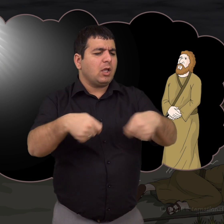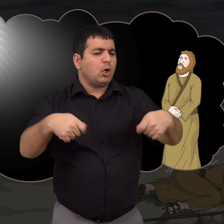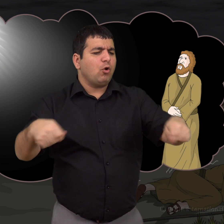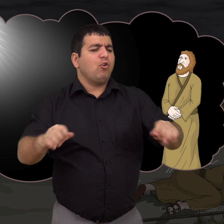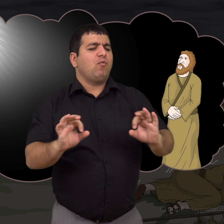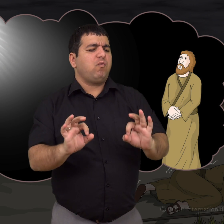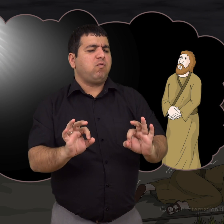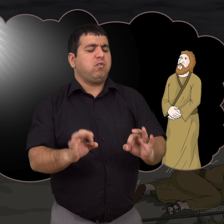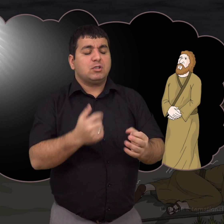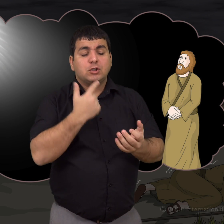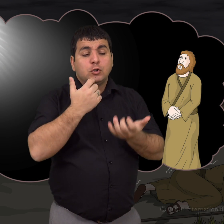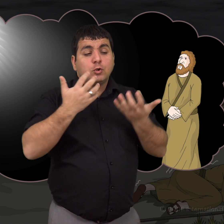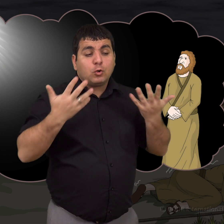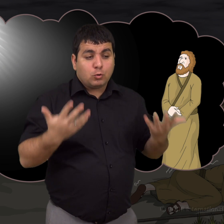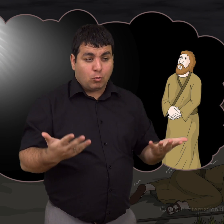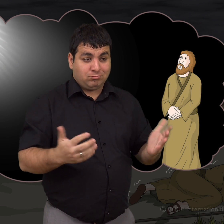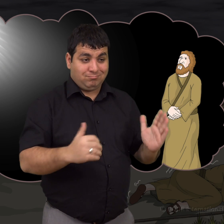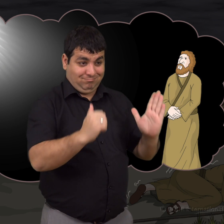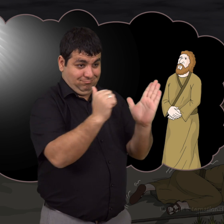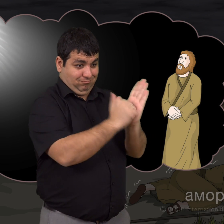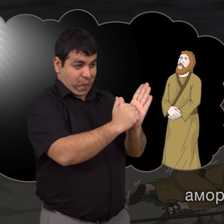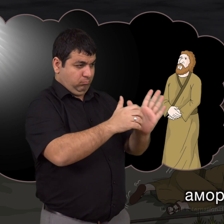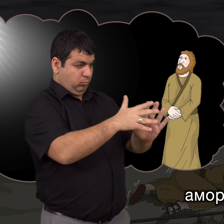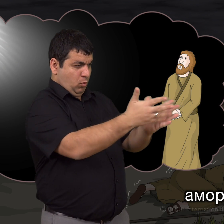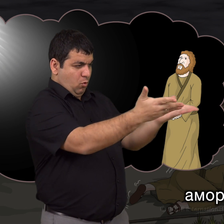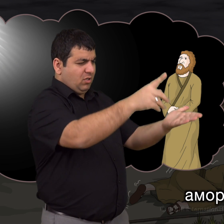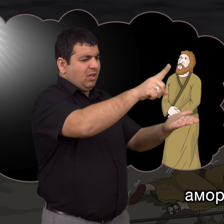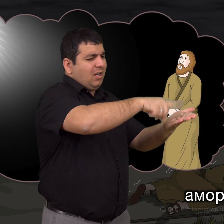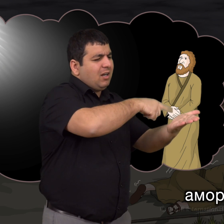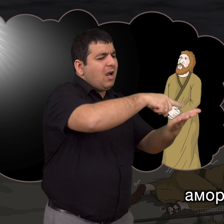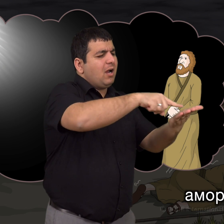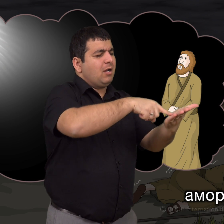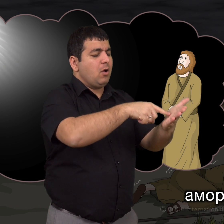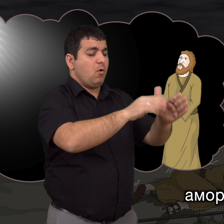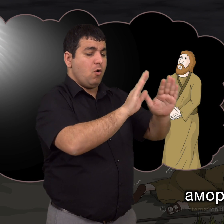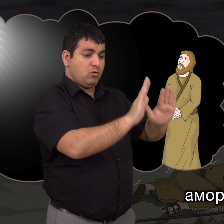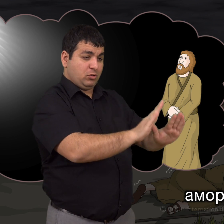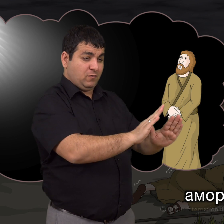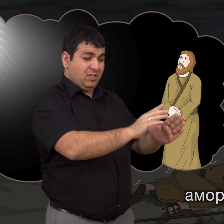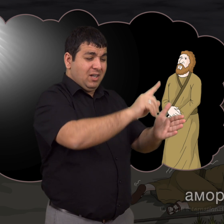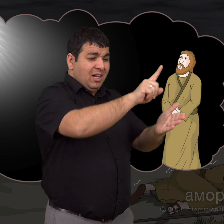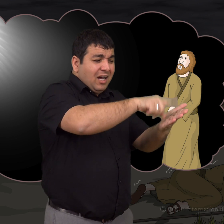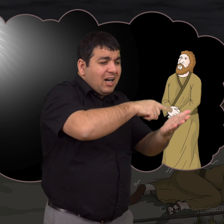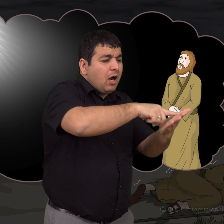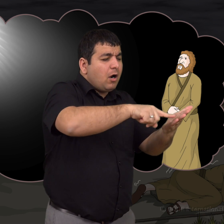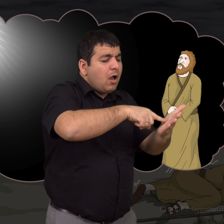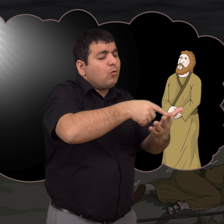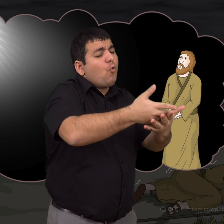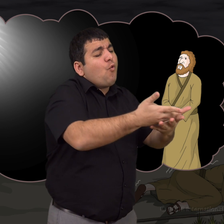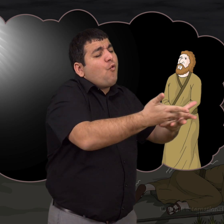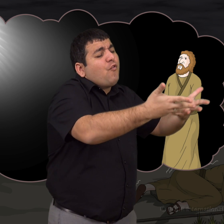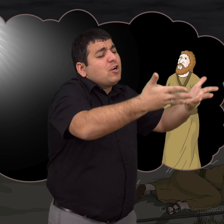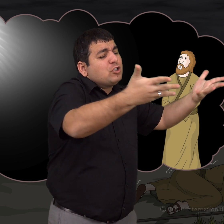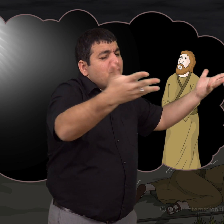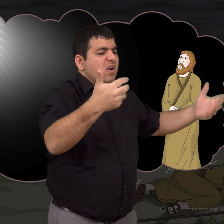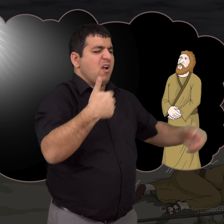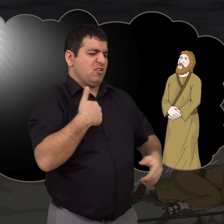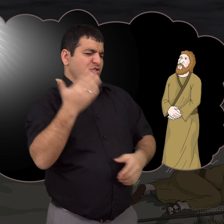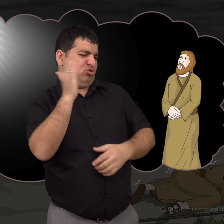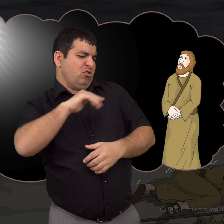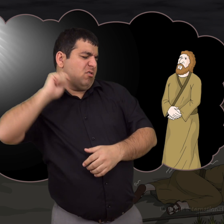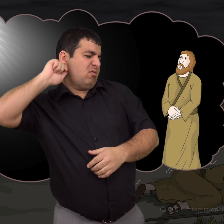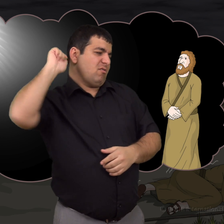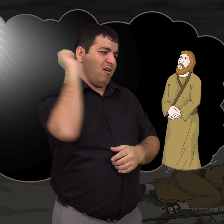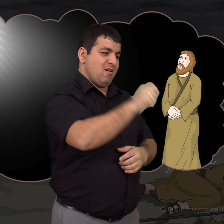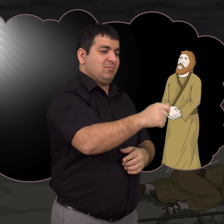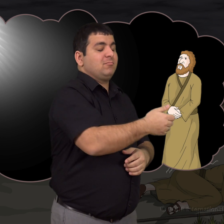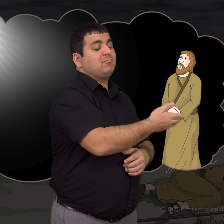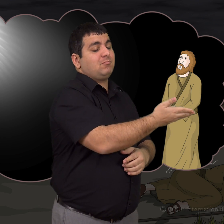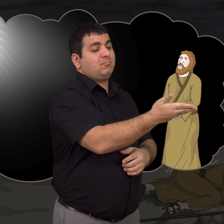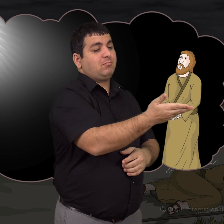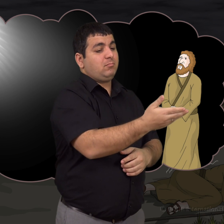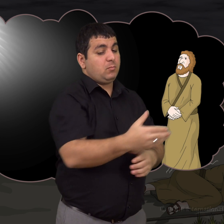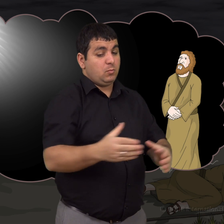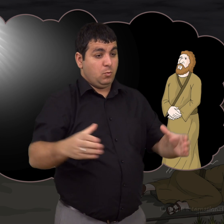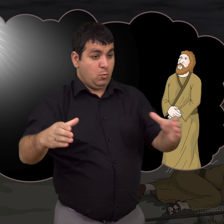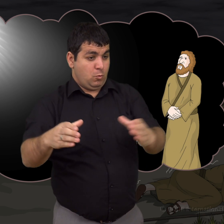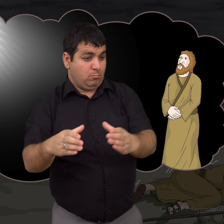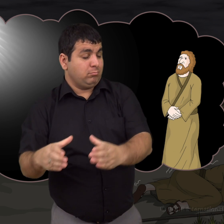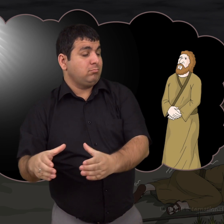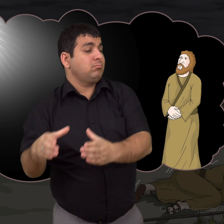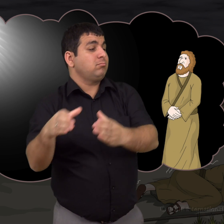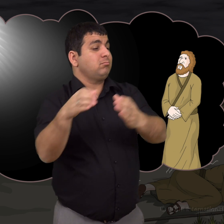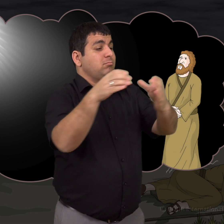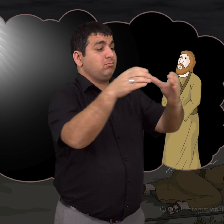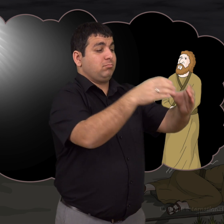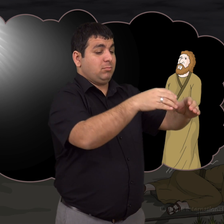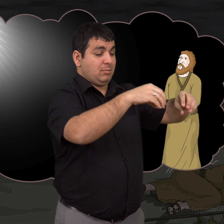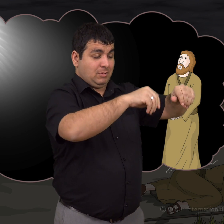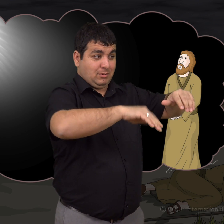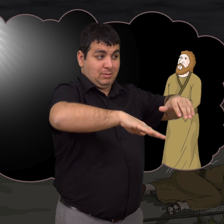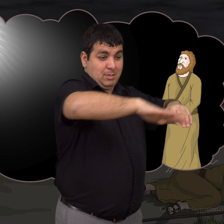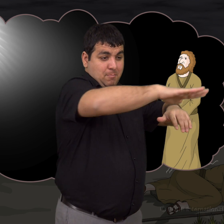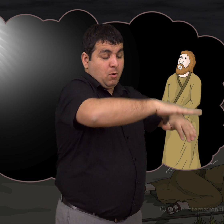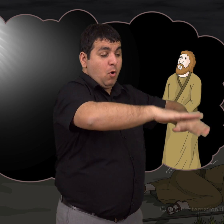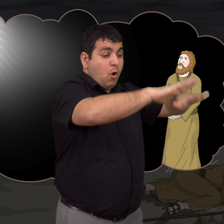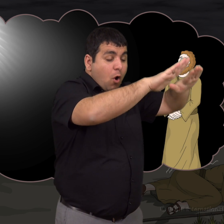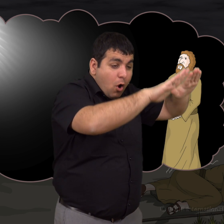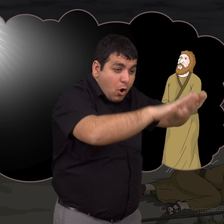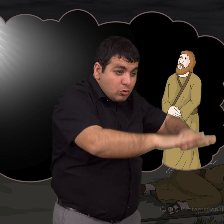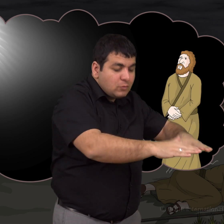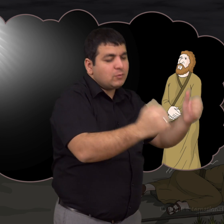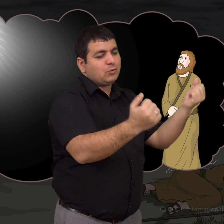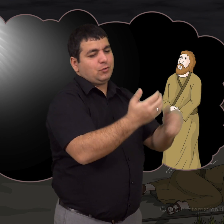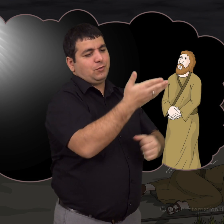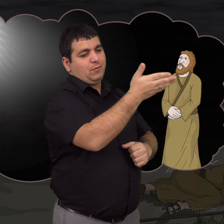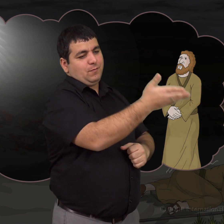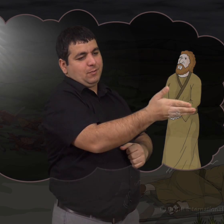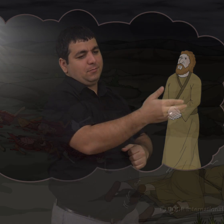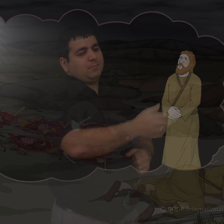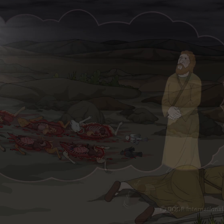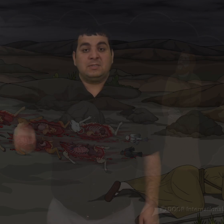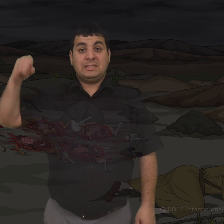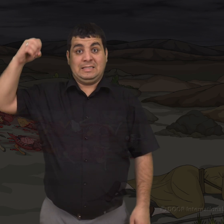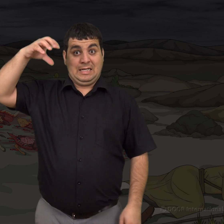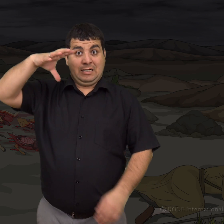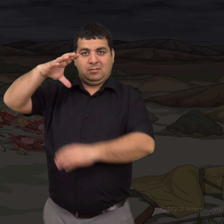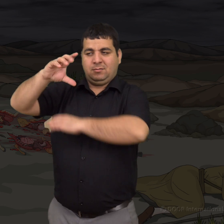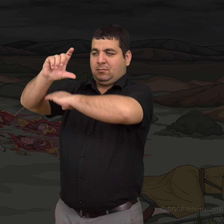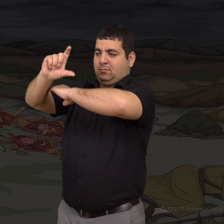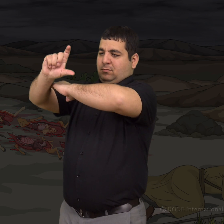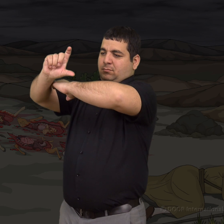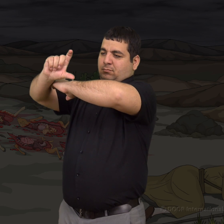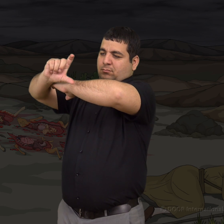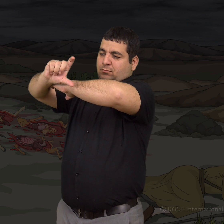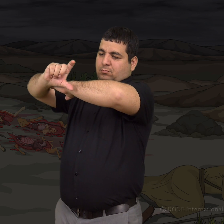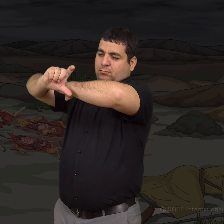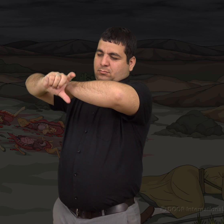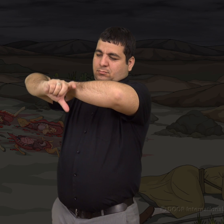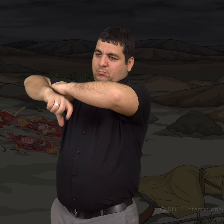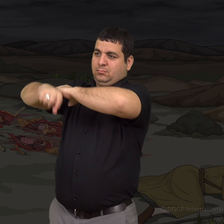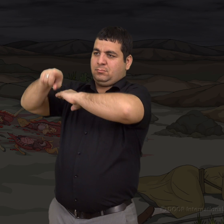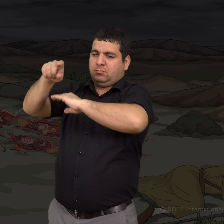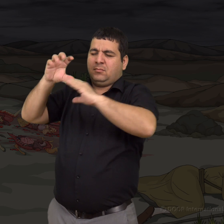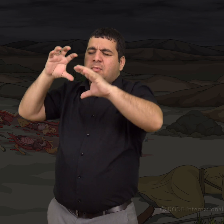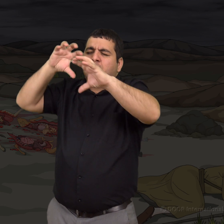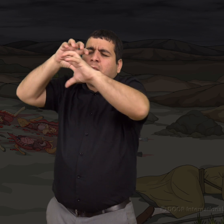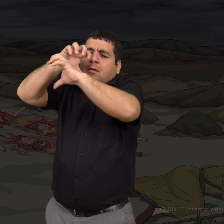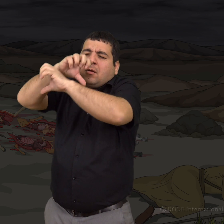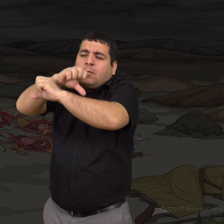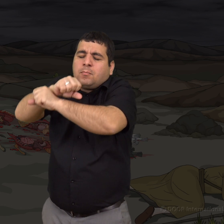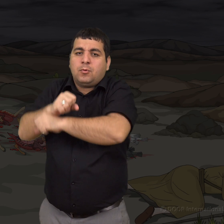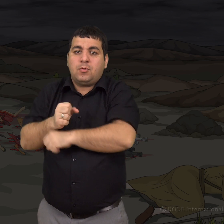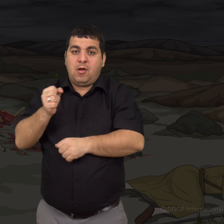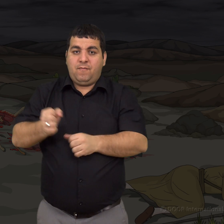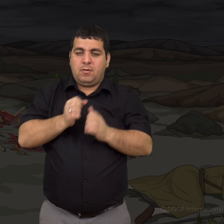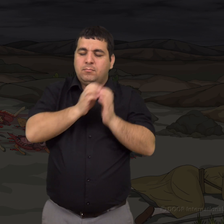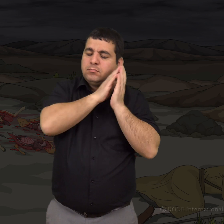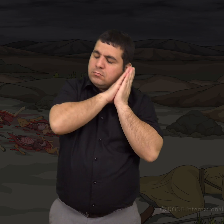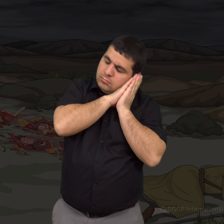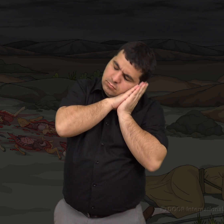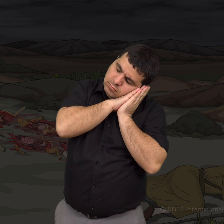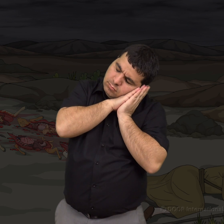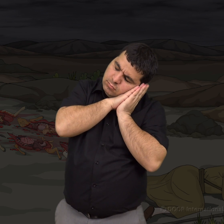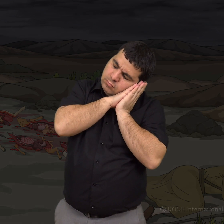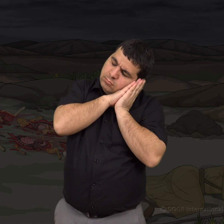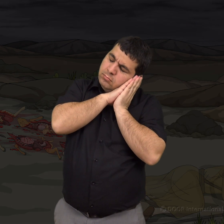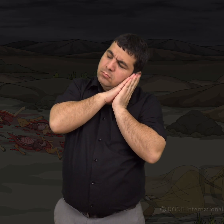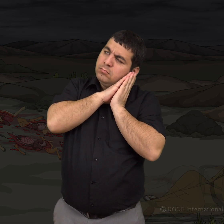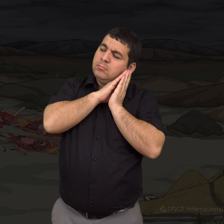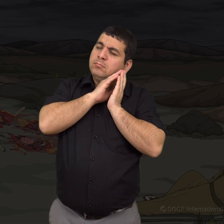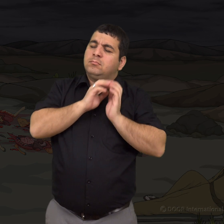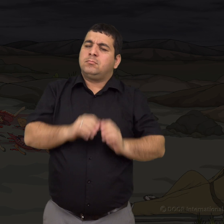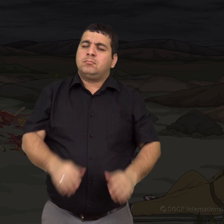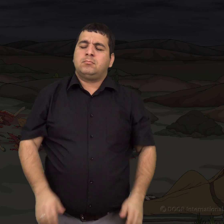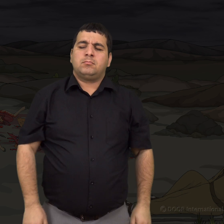In the fourth generation your descendants will return here, for the iniquity of the Amorites is not yet complete.”